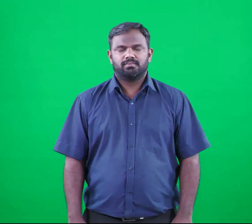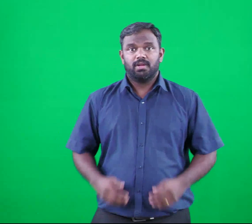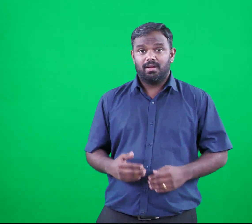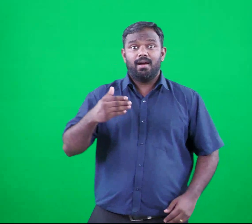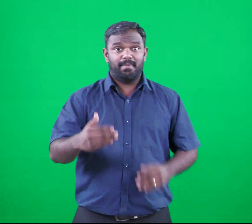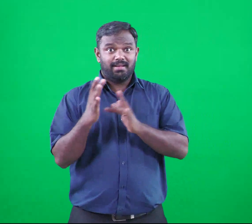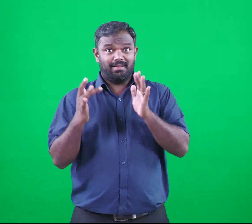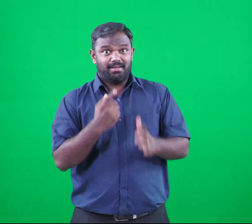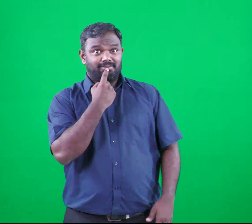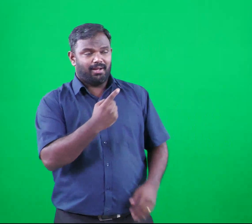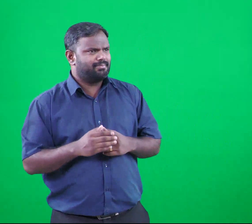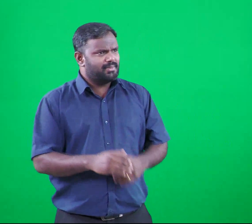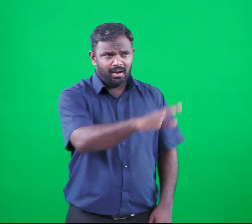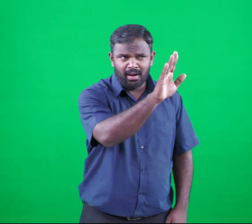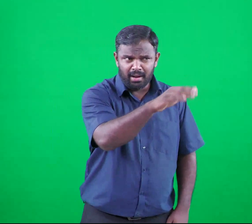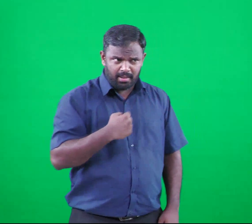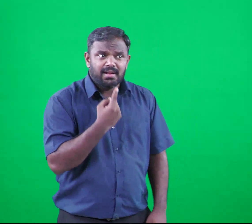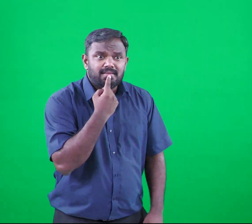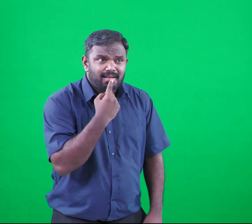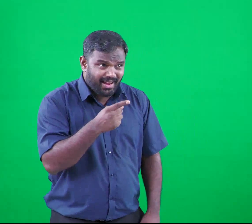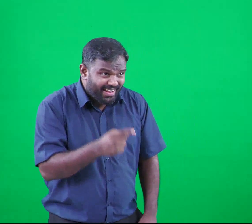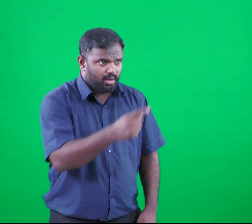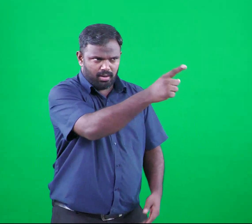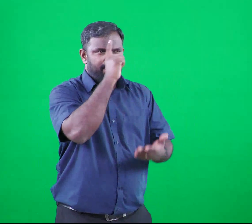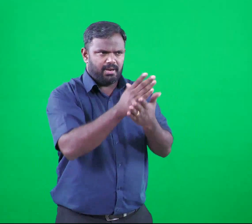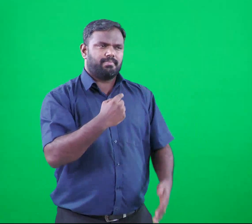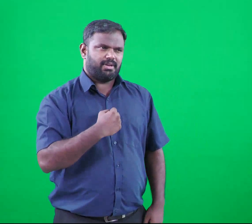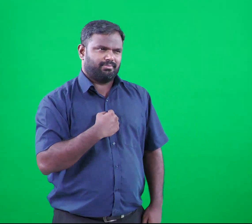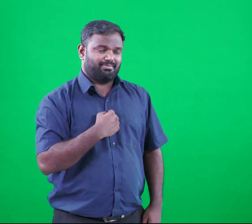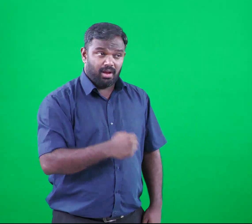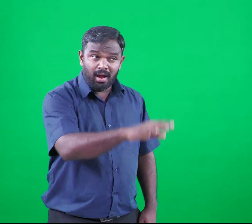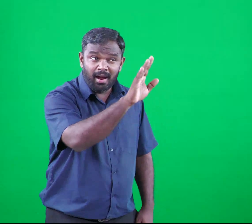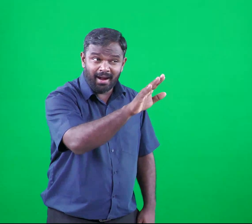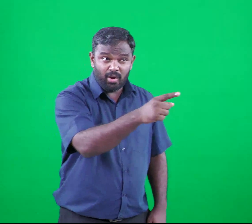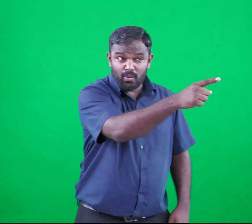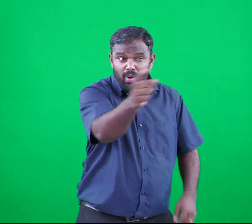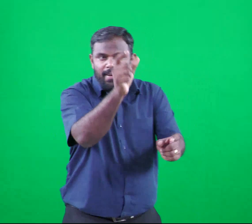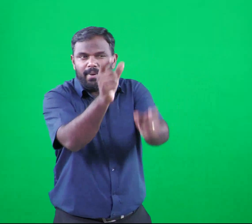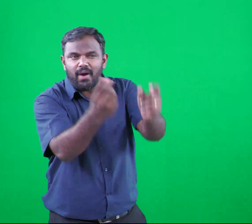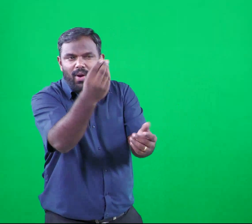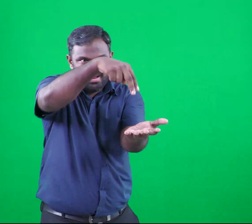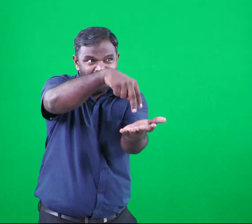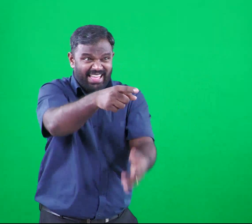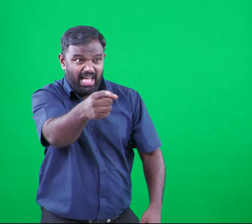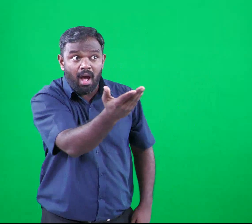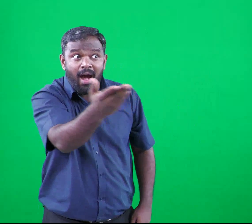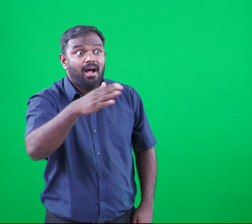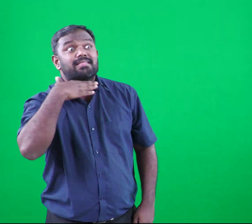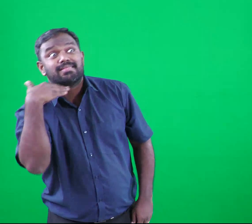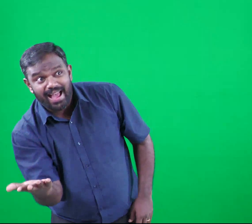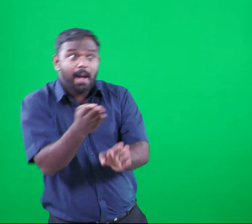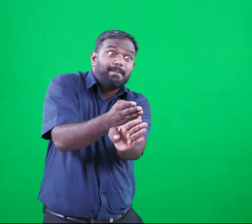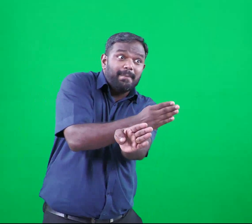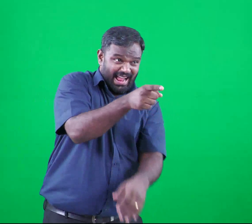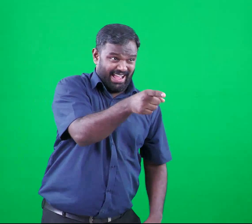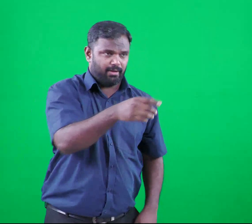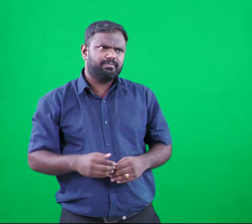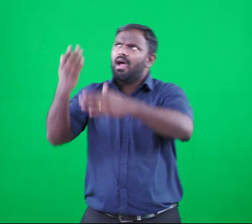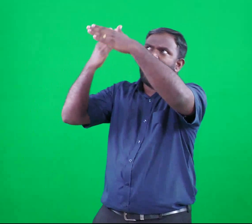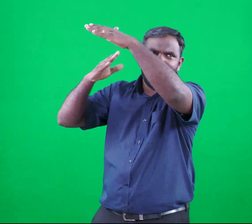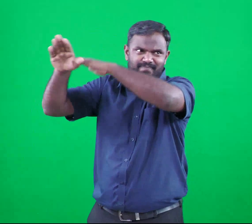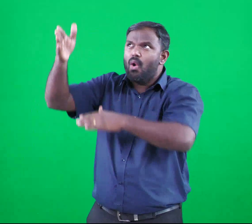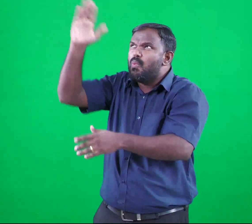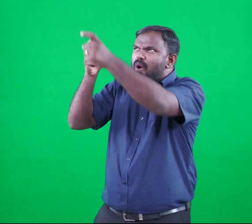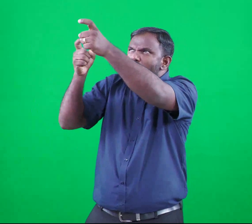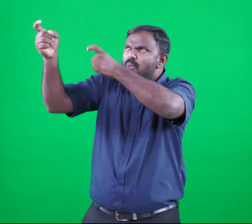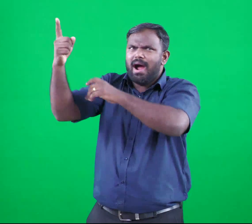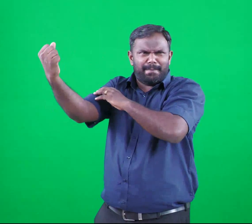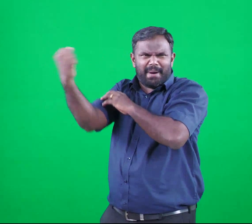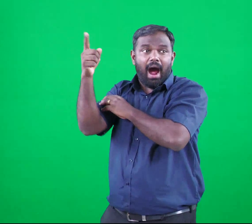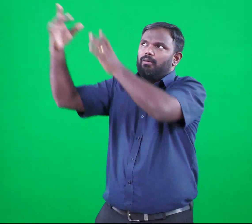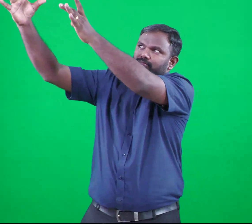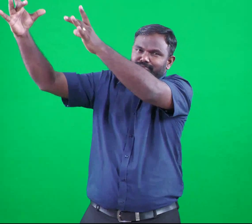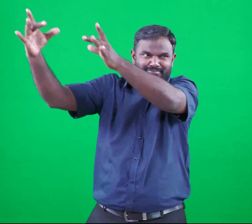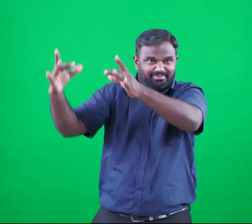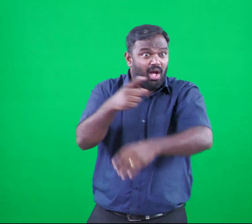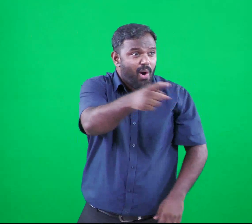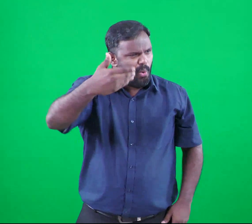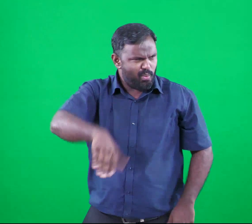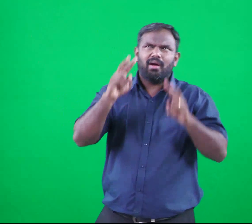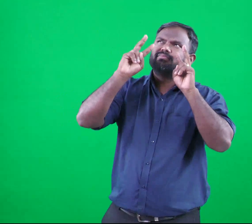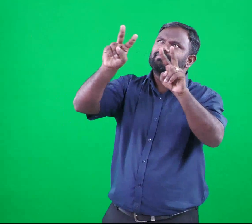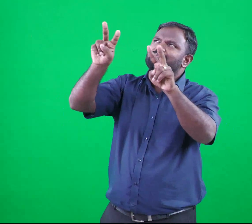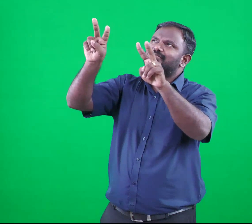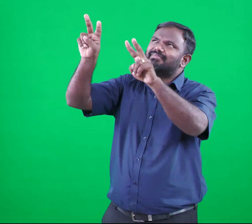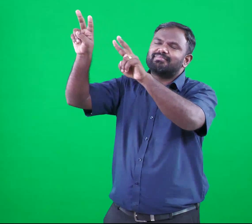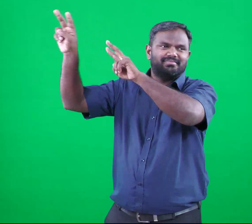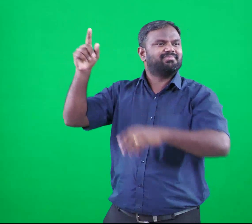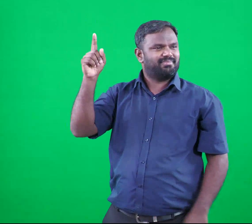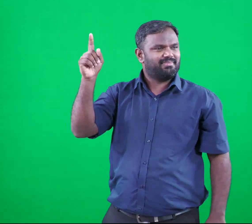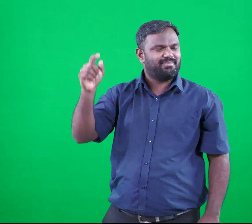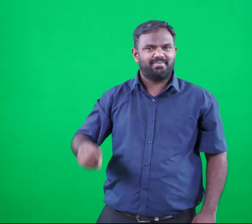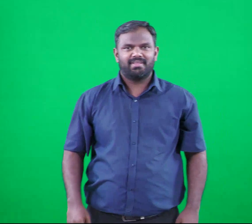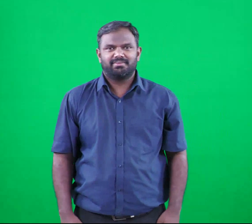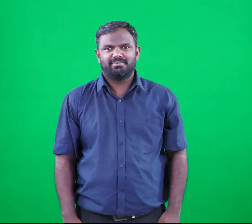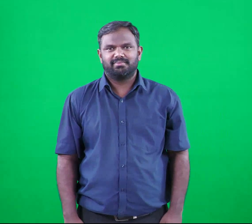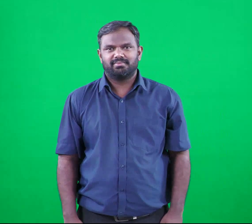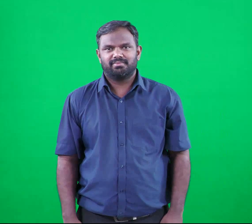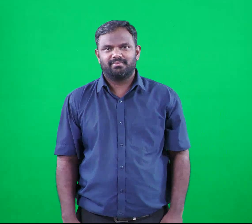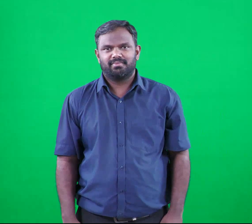Then Jesus said to them, "Truly I tell you, there are some standing here who will not taste death before they see the kingdom of God arrive with power."